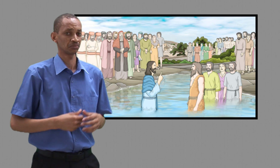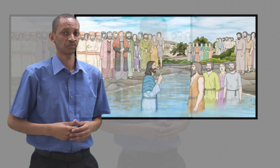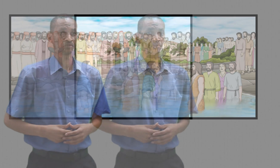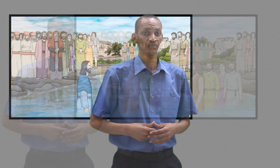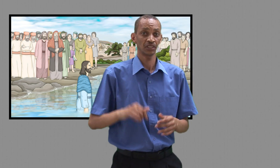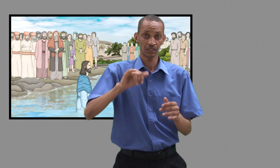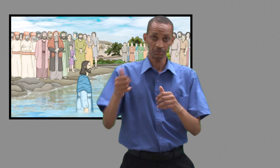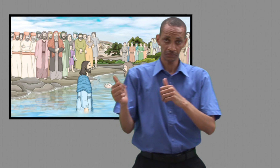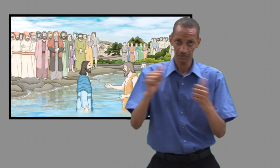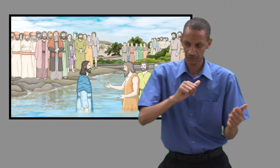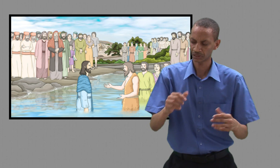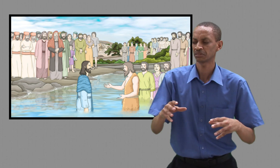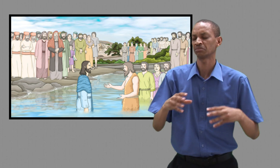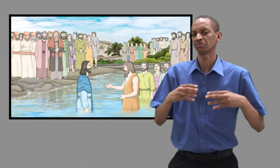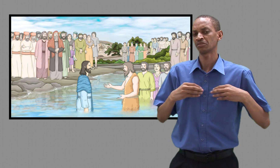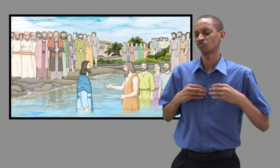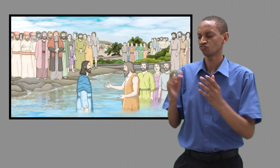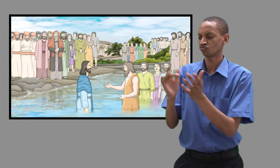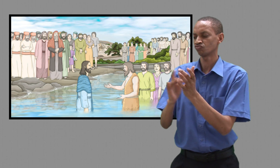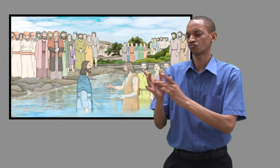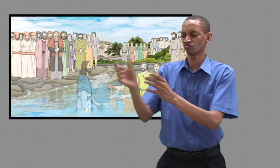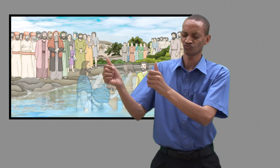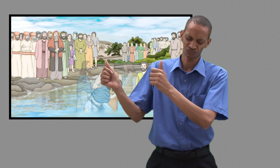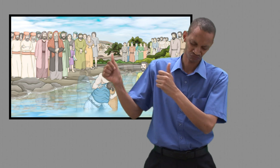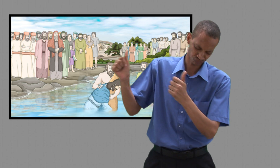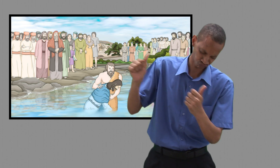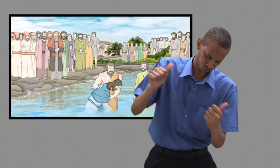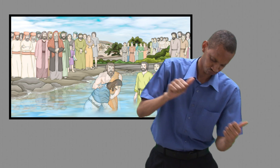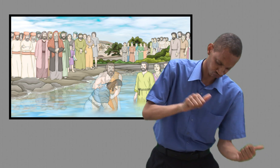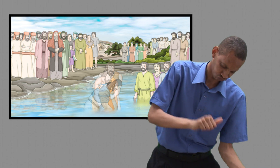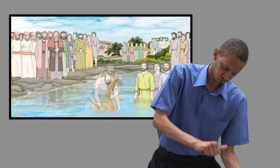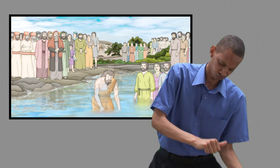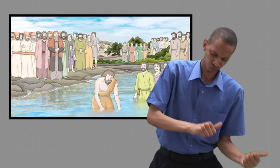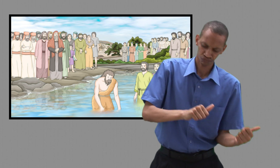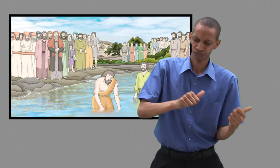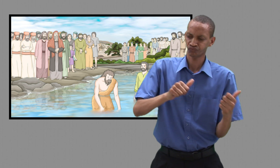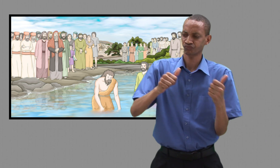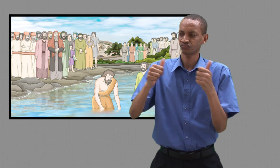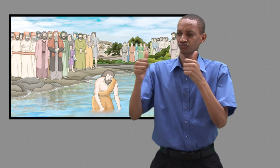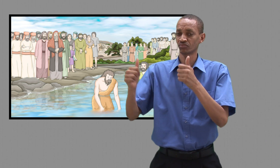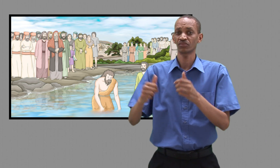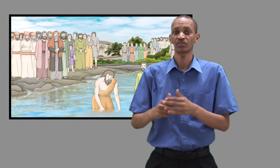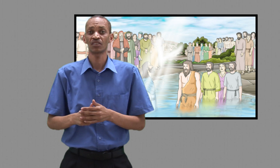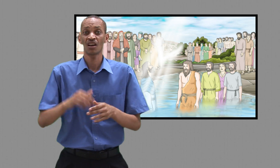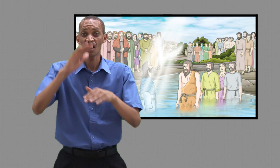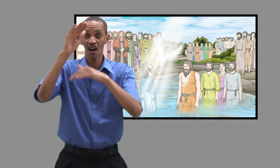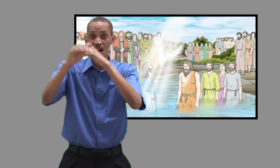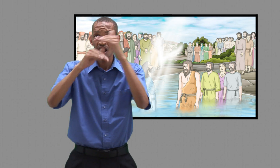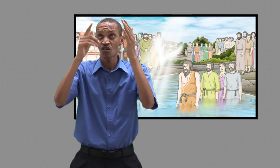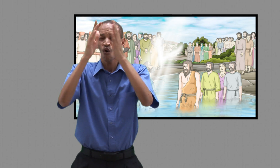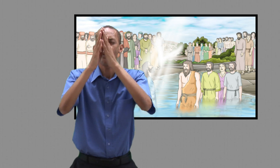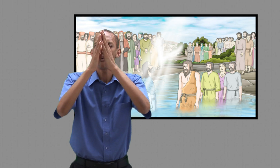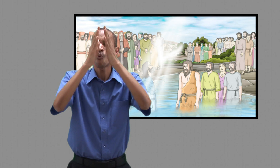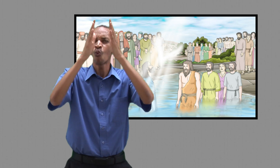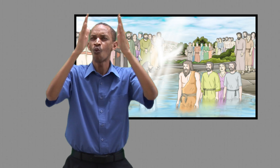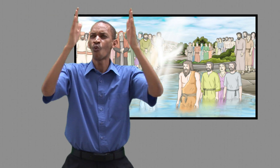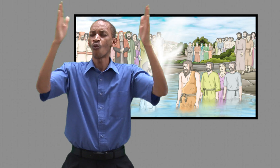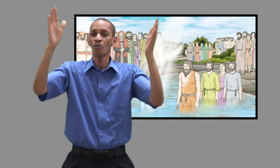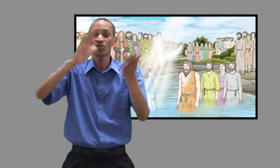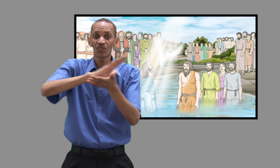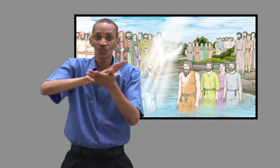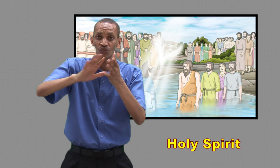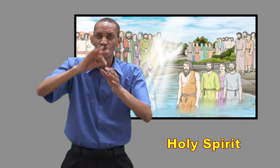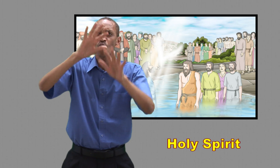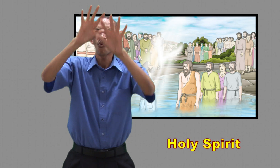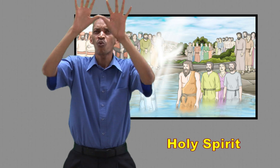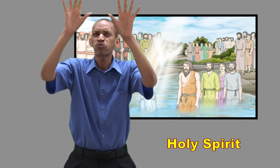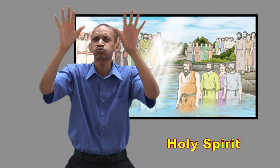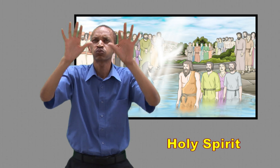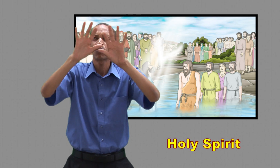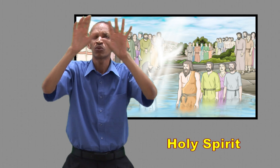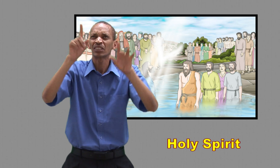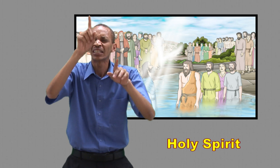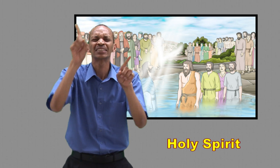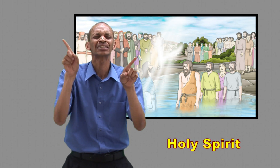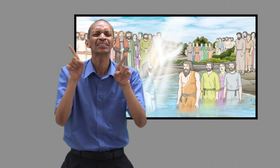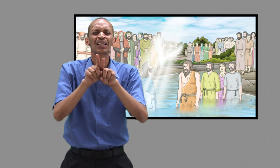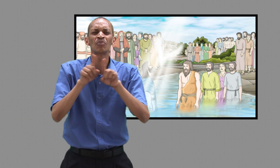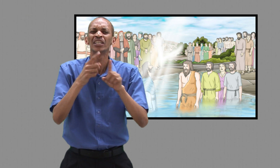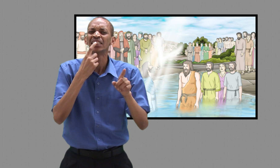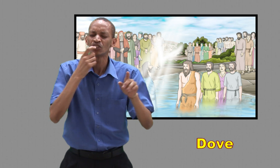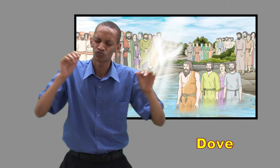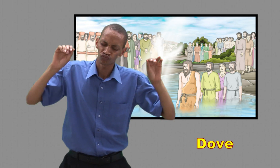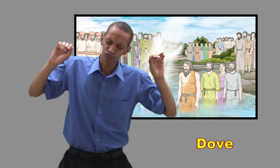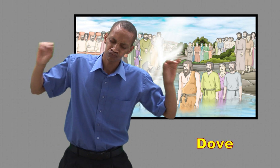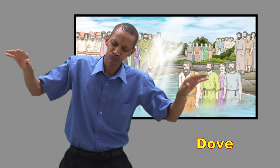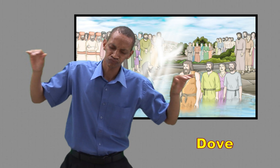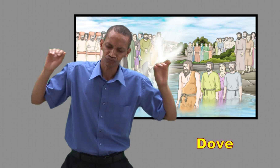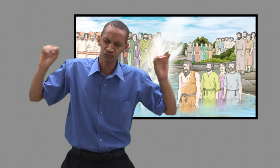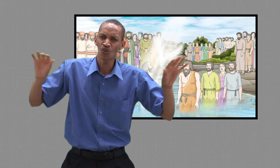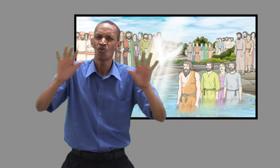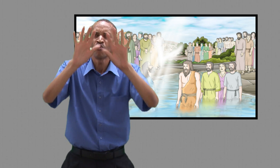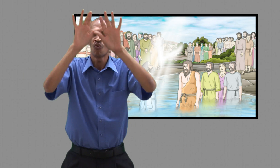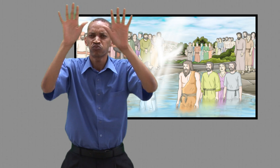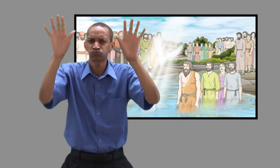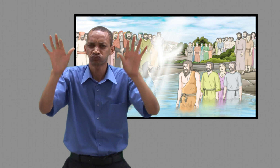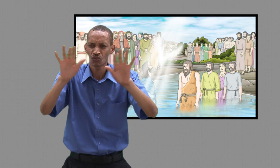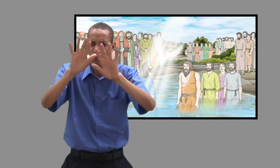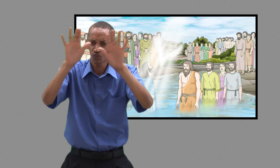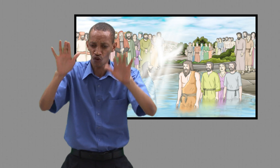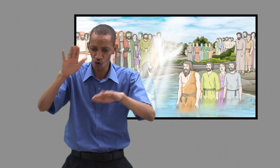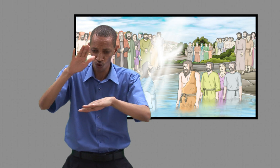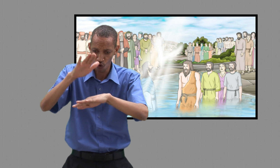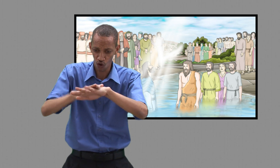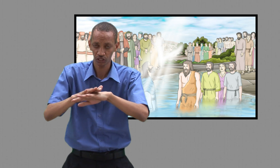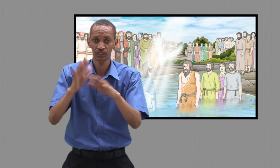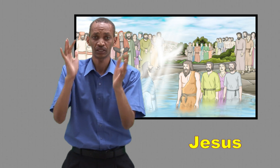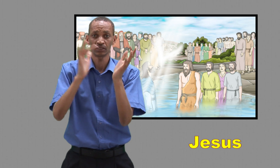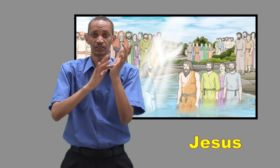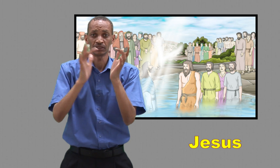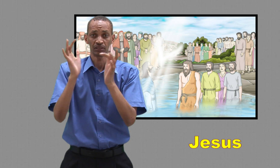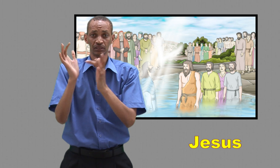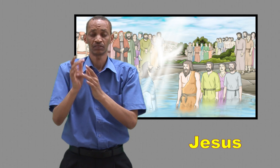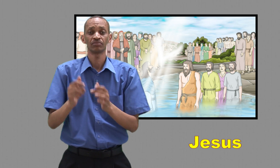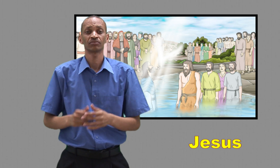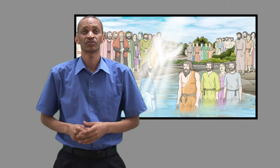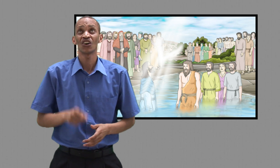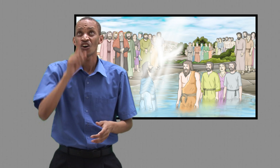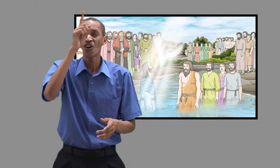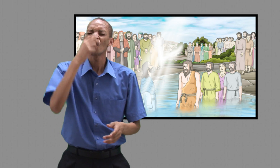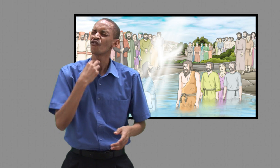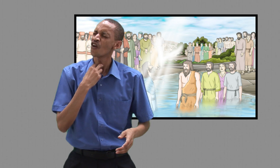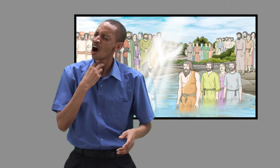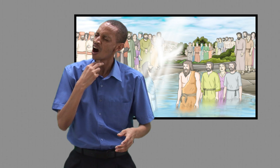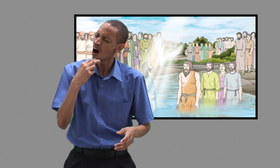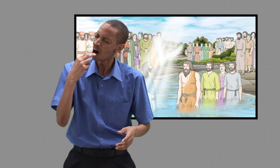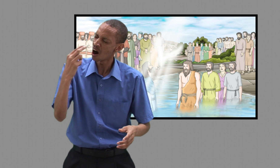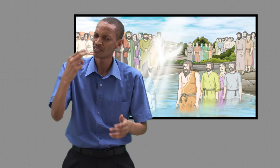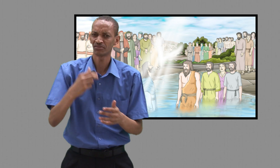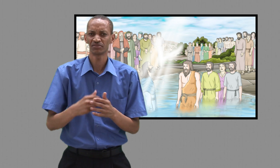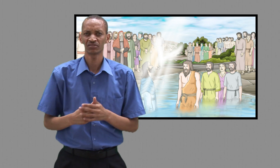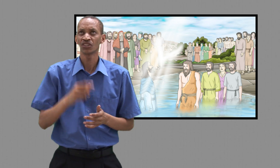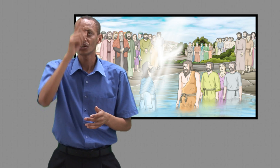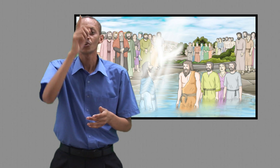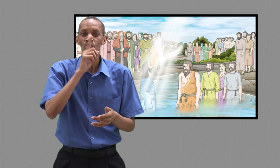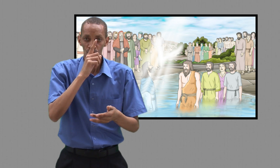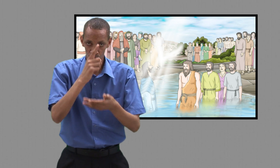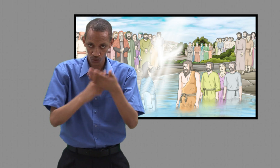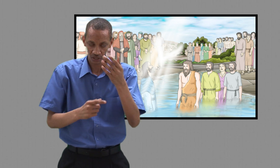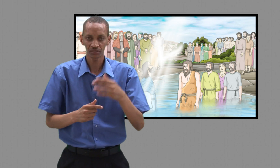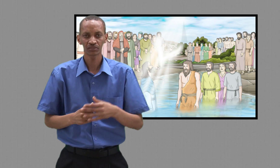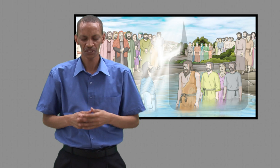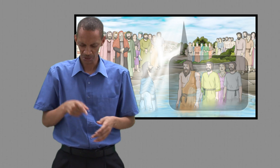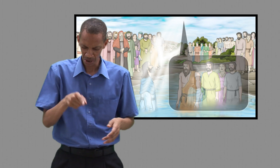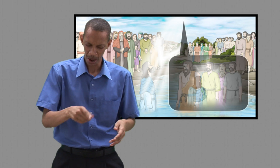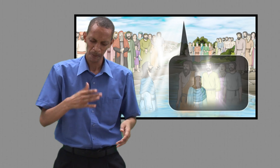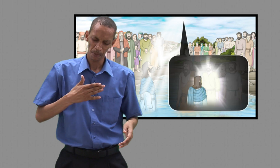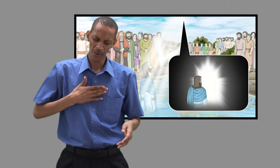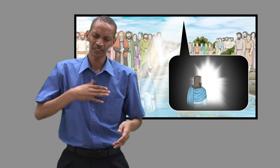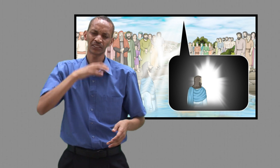As soon as Jesus was baptized, He went up out of the water. Suddenly the heavens were opened, and He saw the Spirit of God descending like a dove and resting on Him.